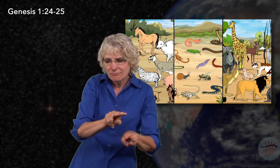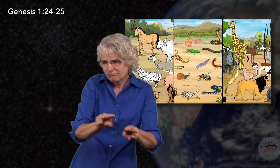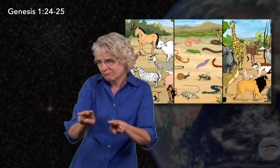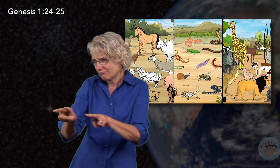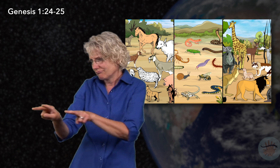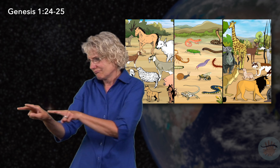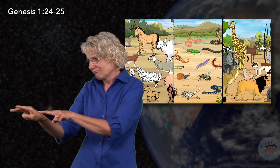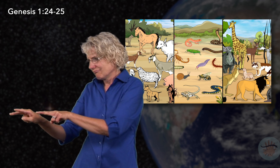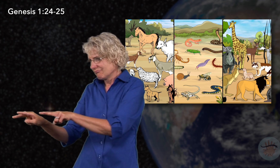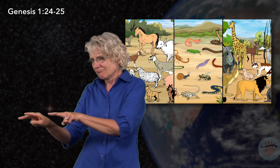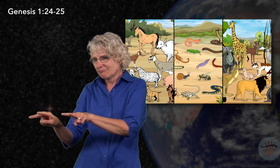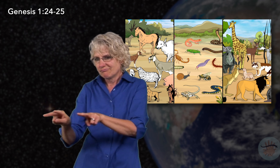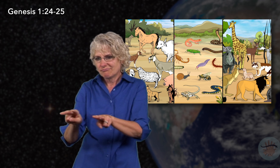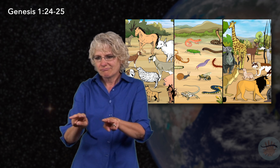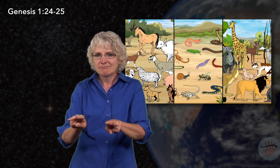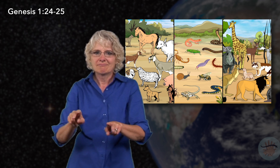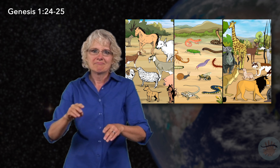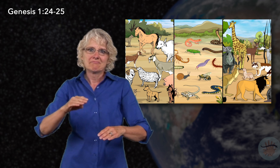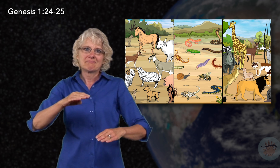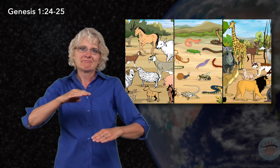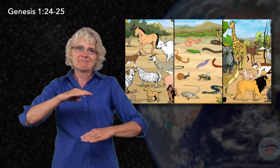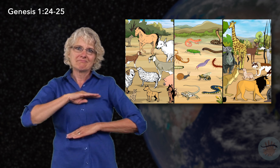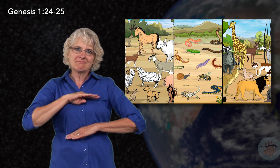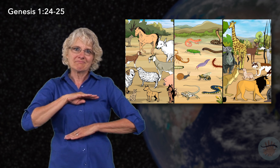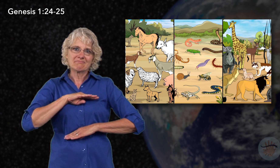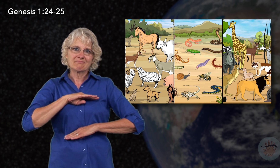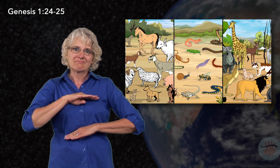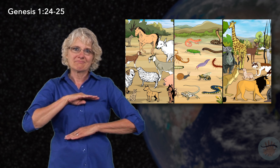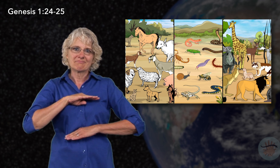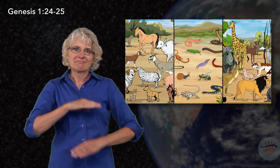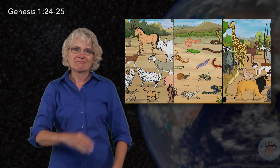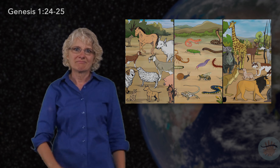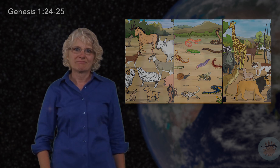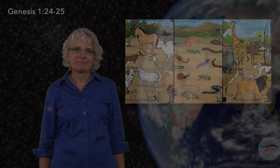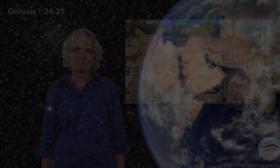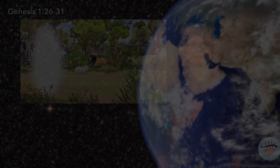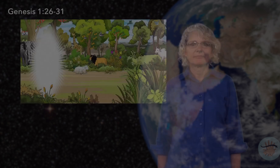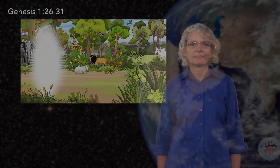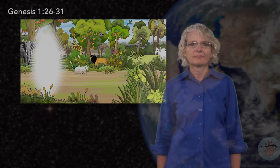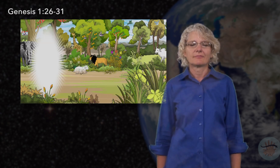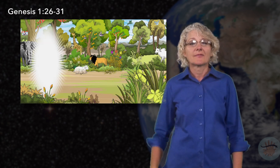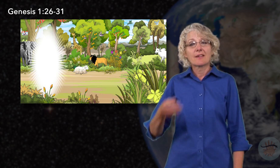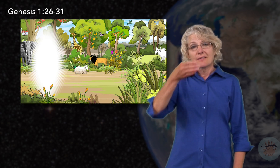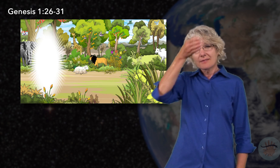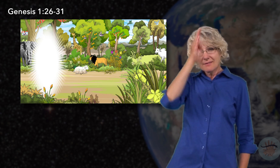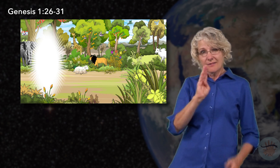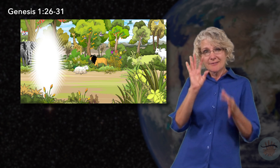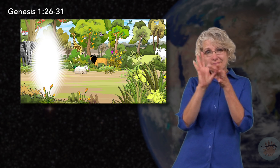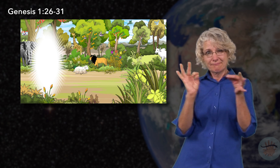And God saw that it was good.